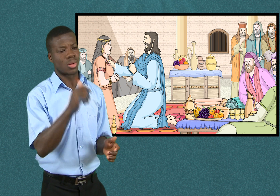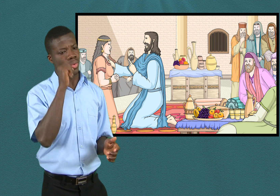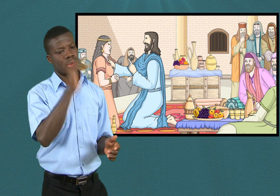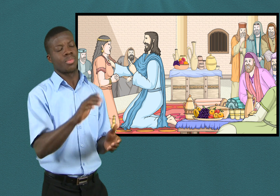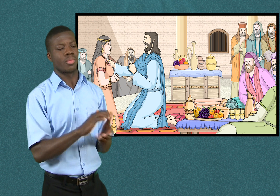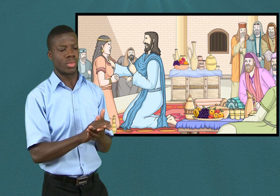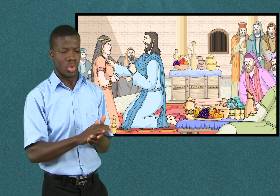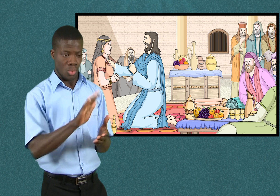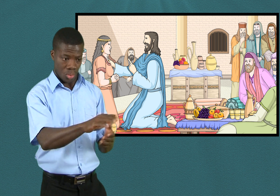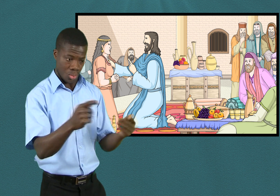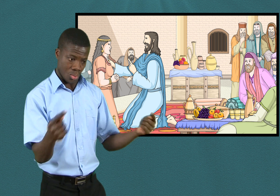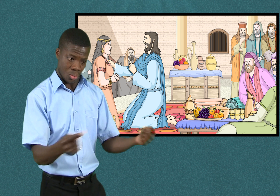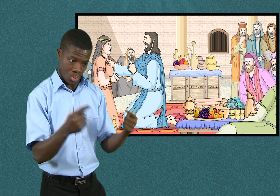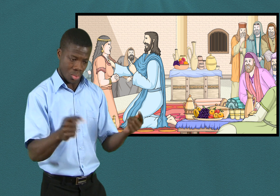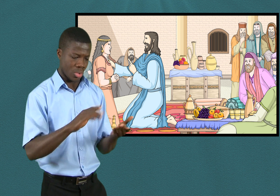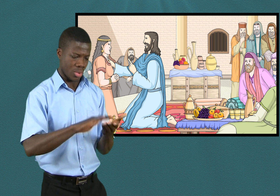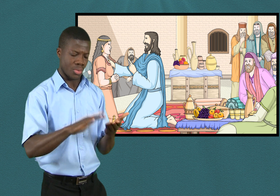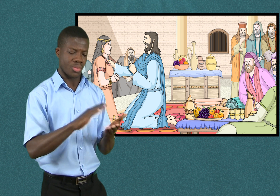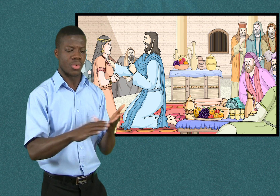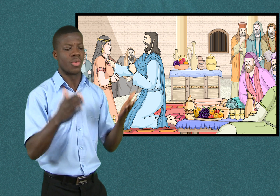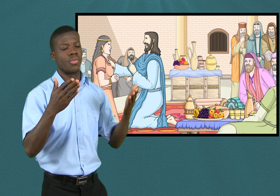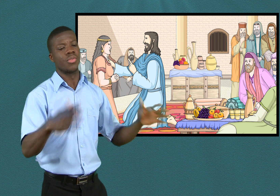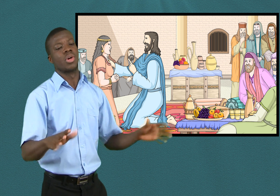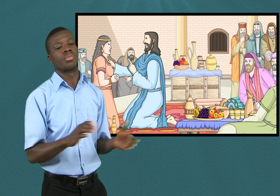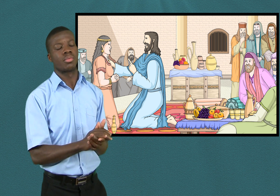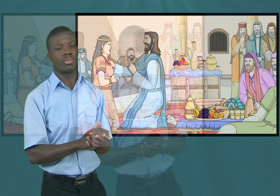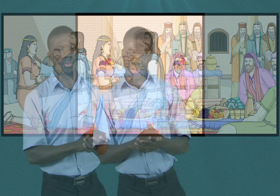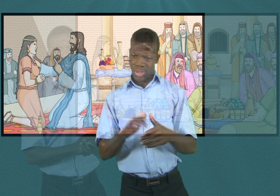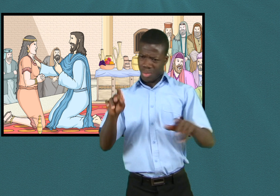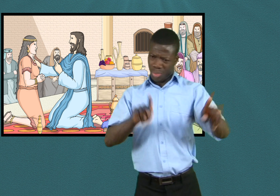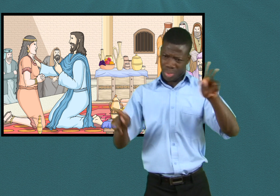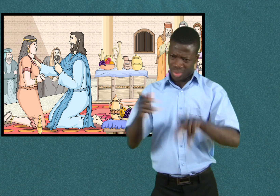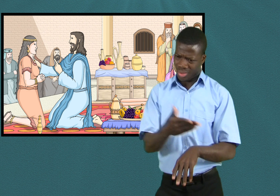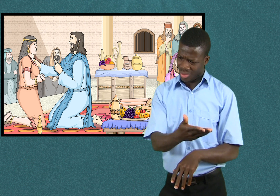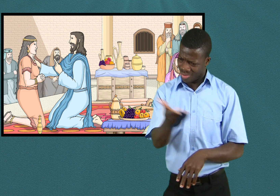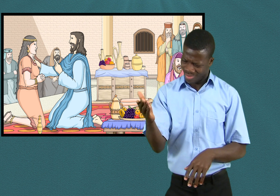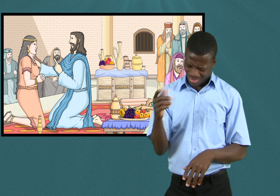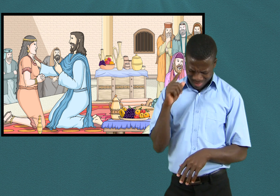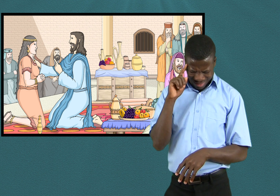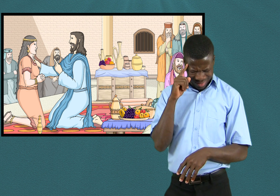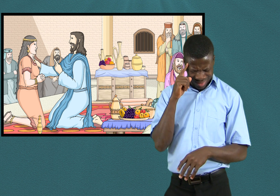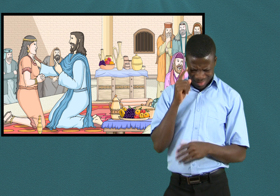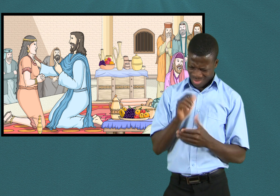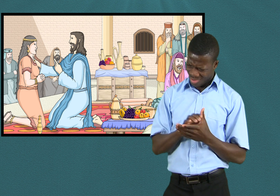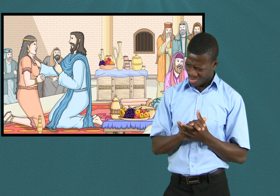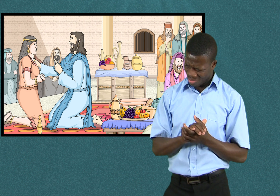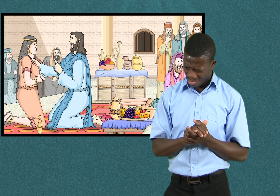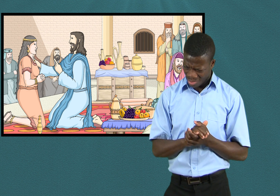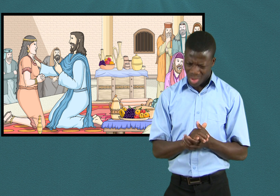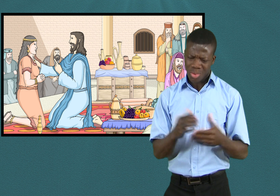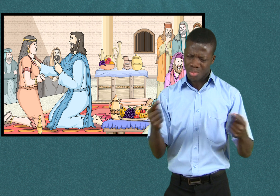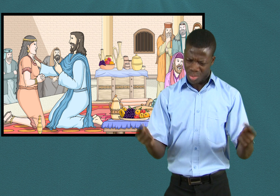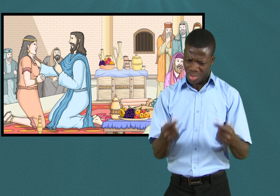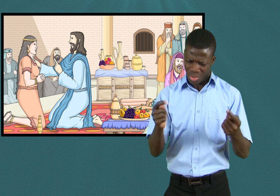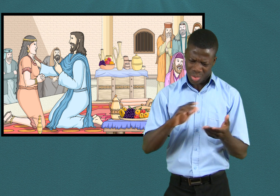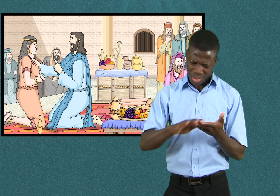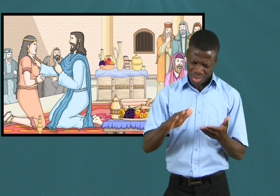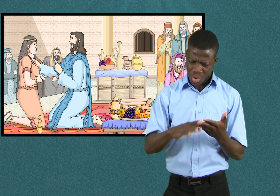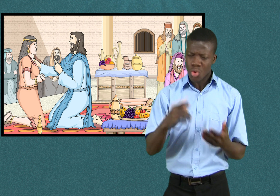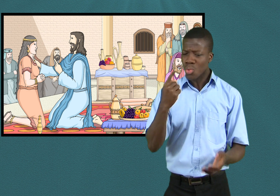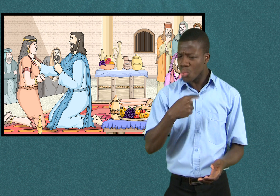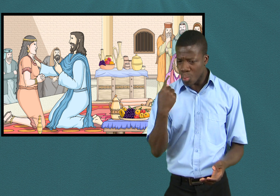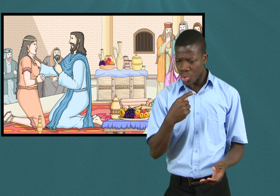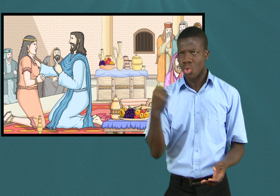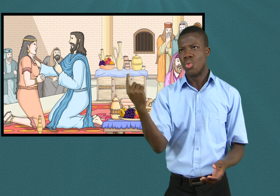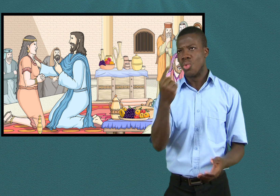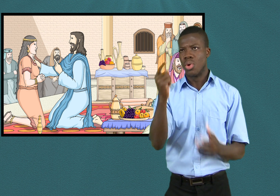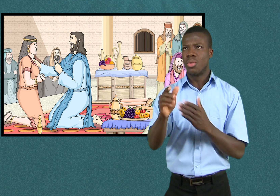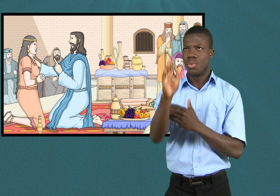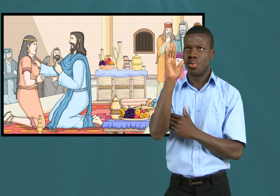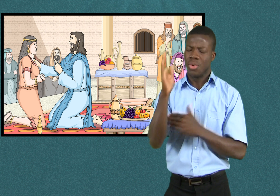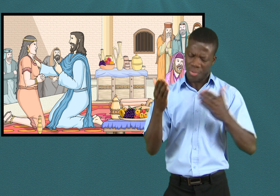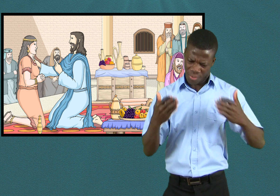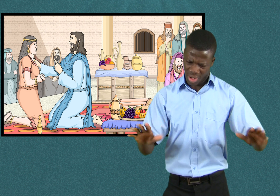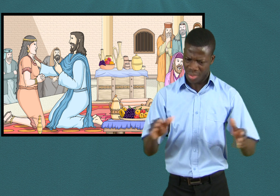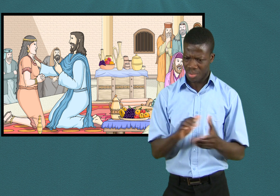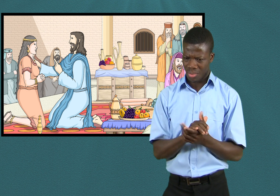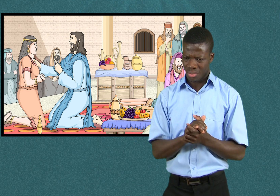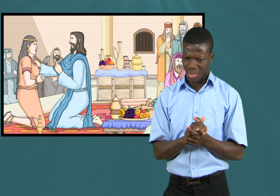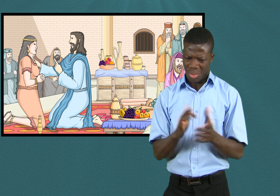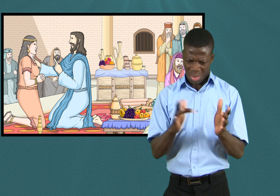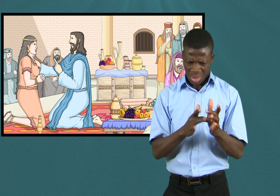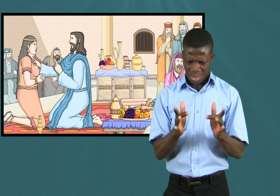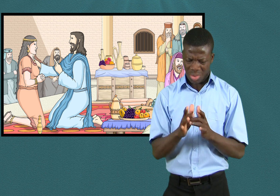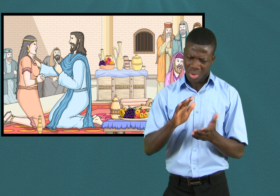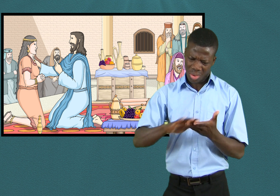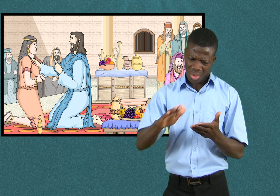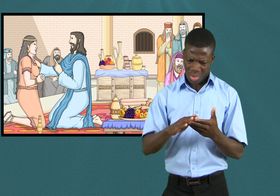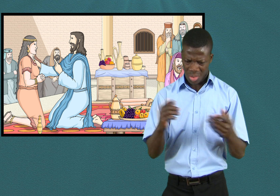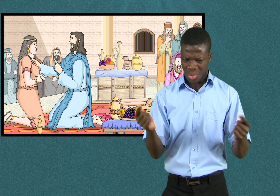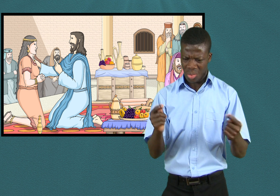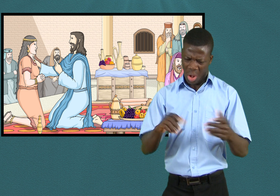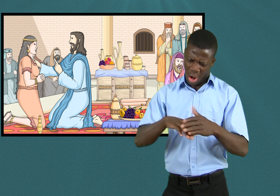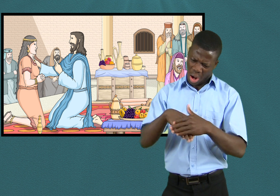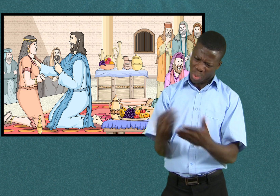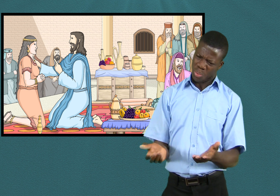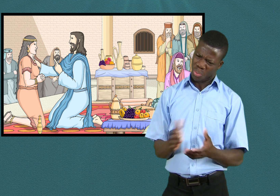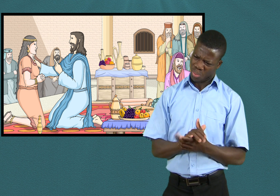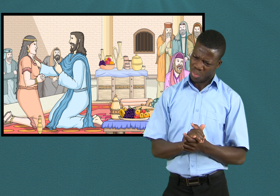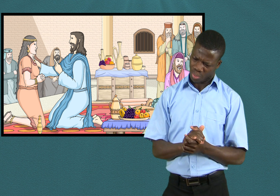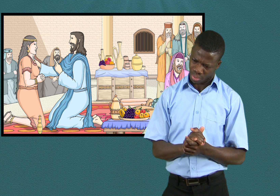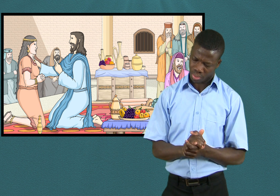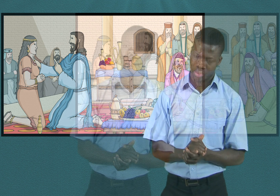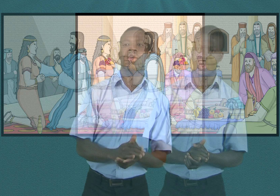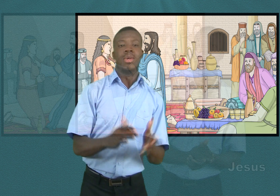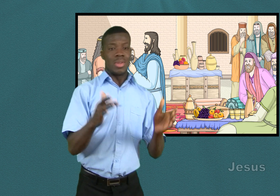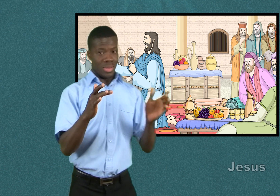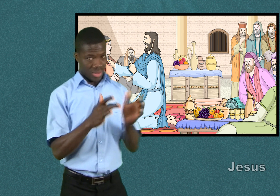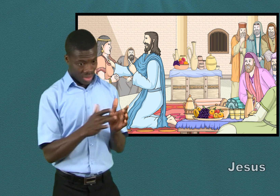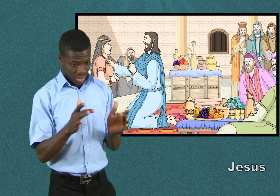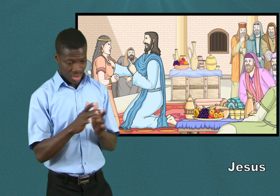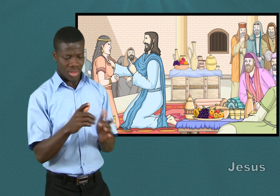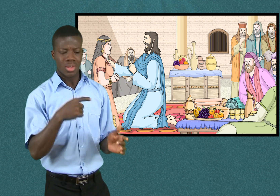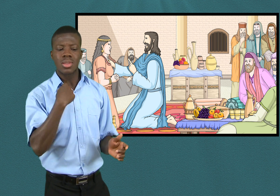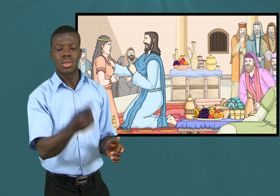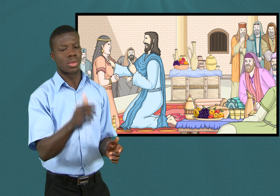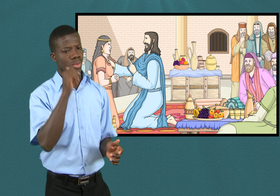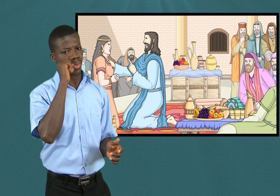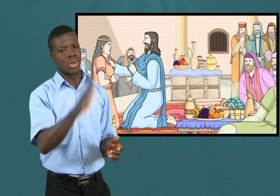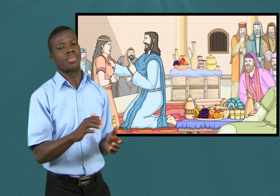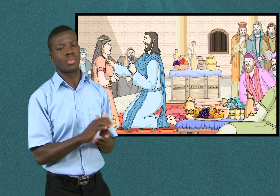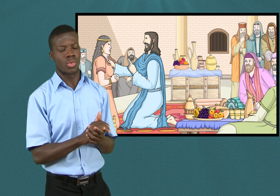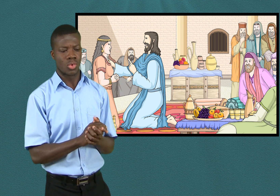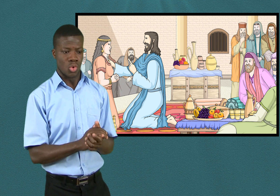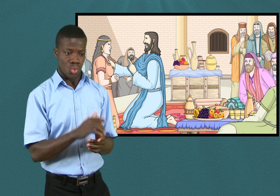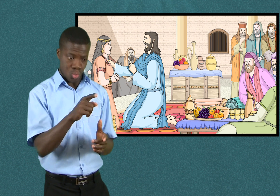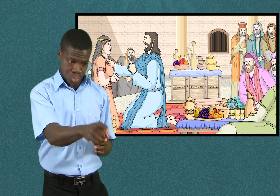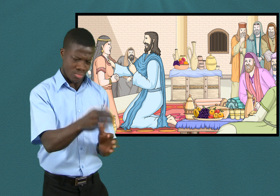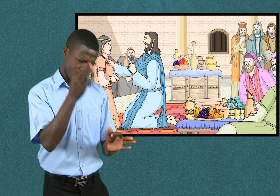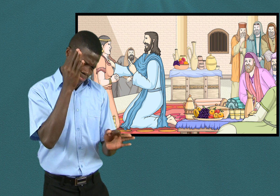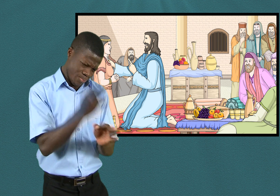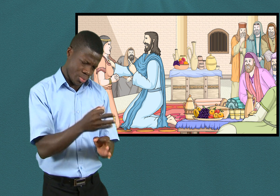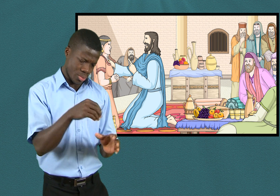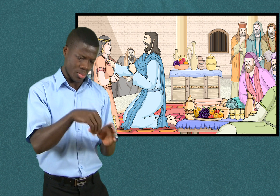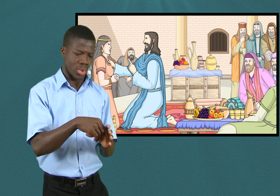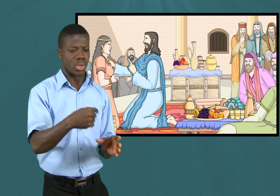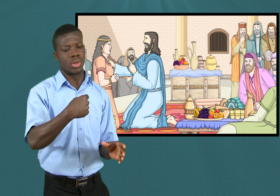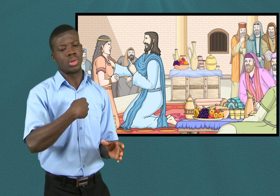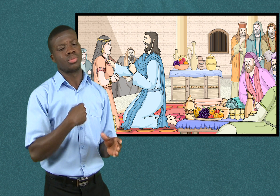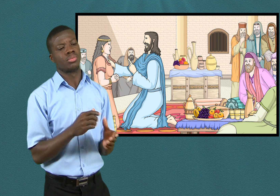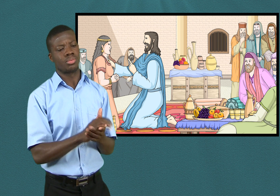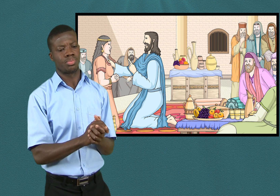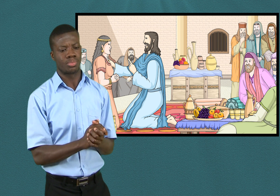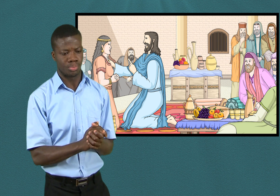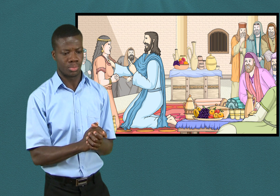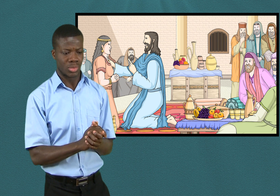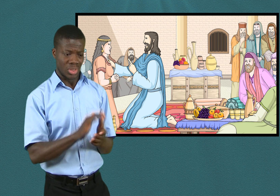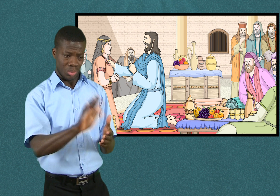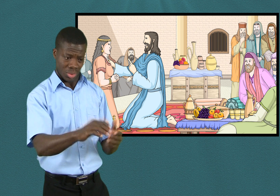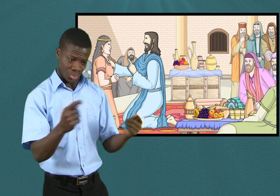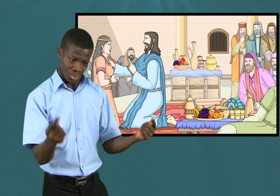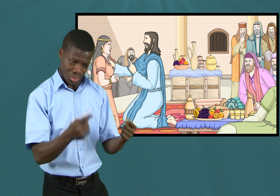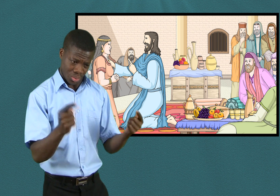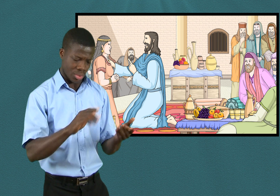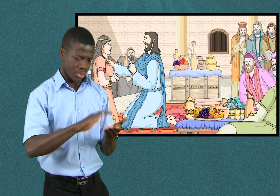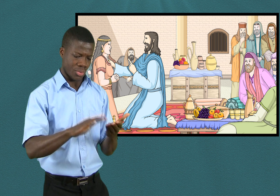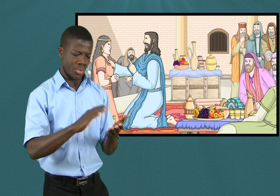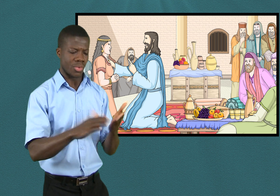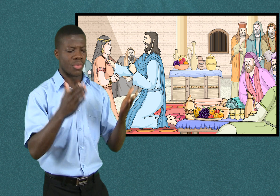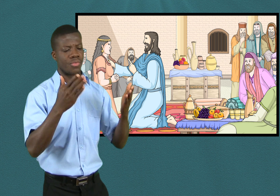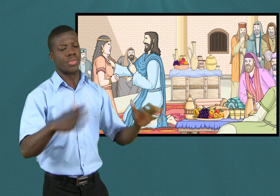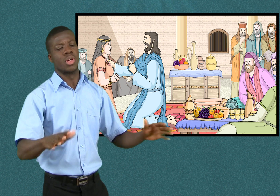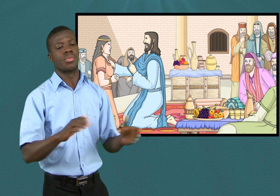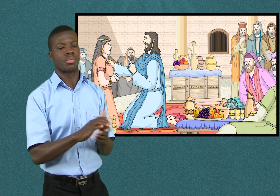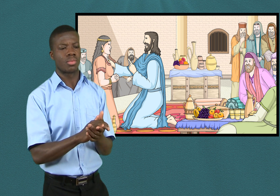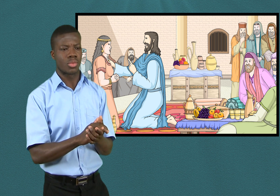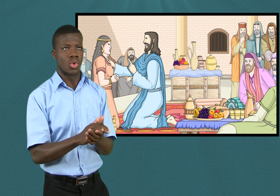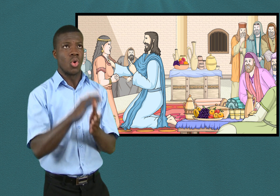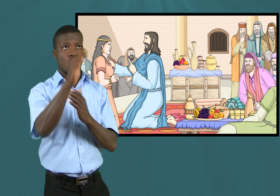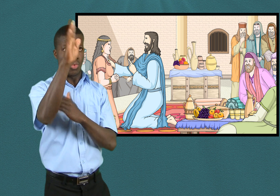But those at the table began to say to themselves, “Who is this who even forgives sins?”